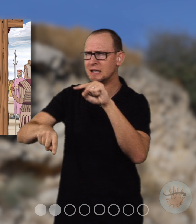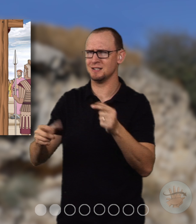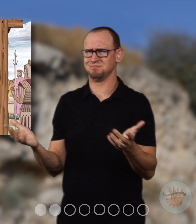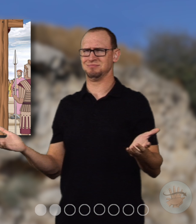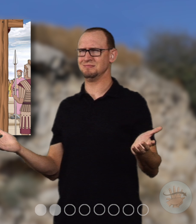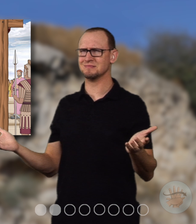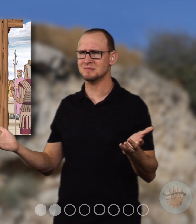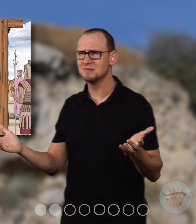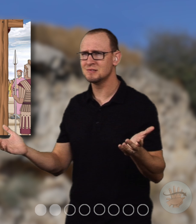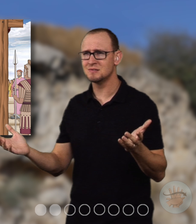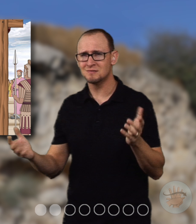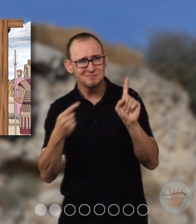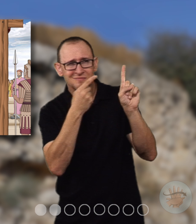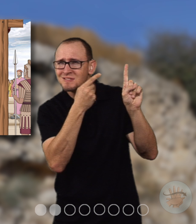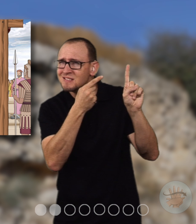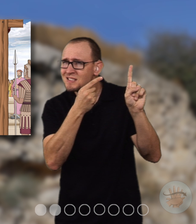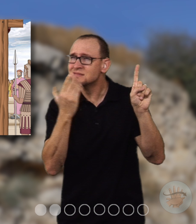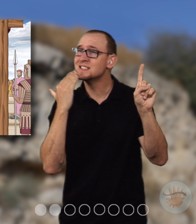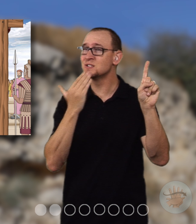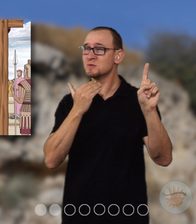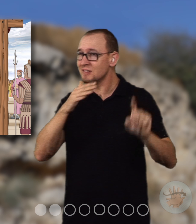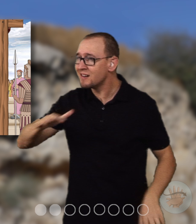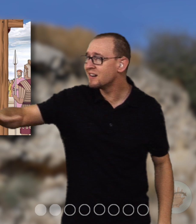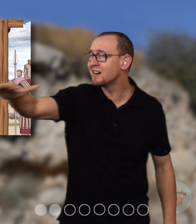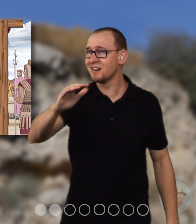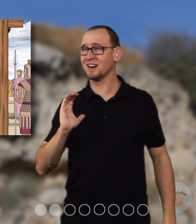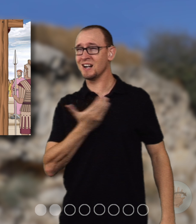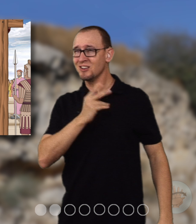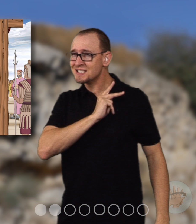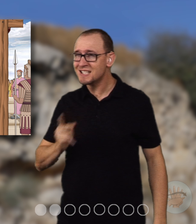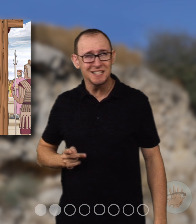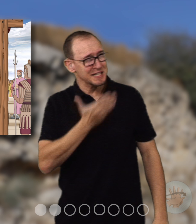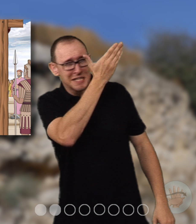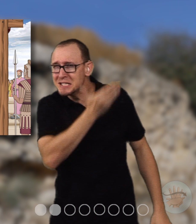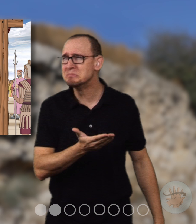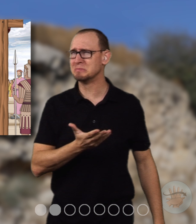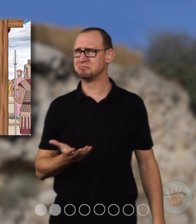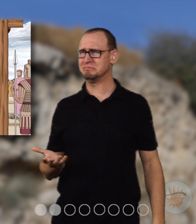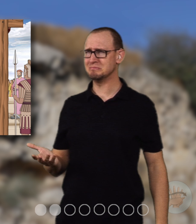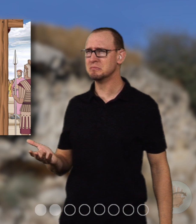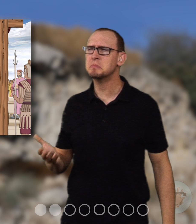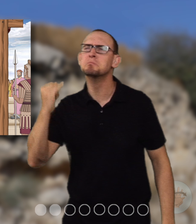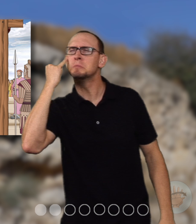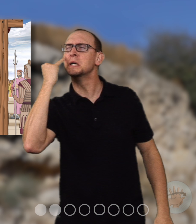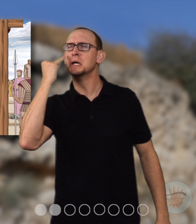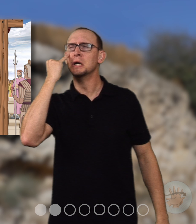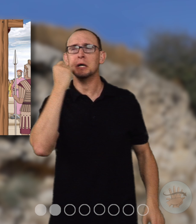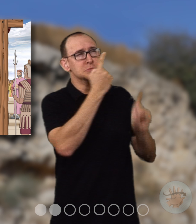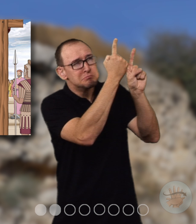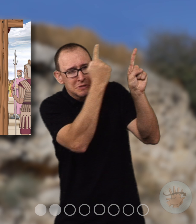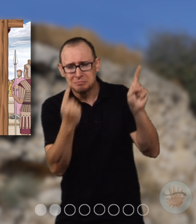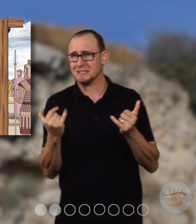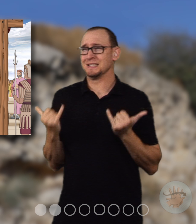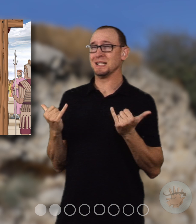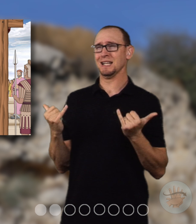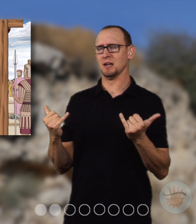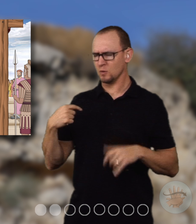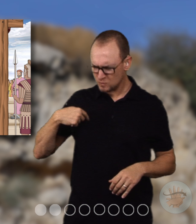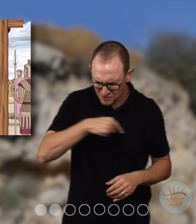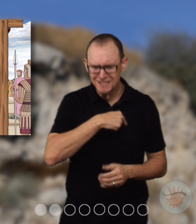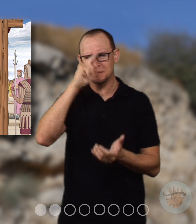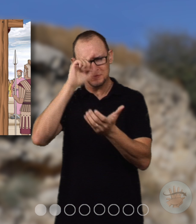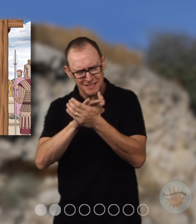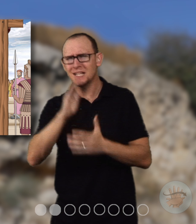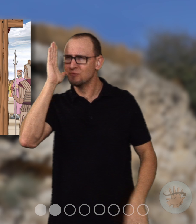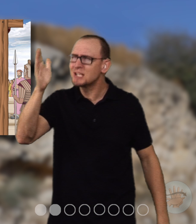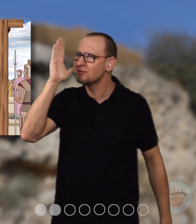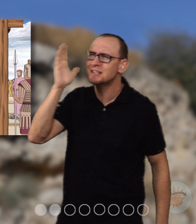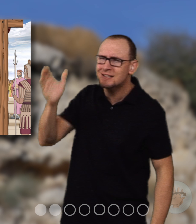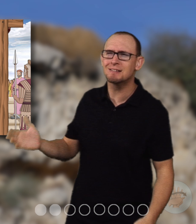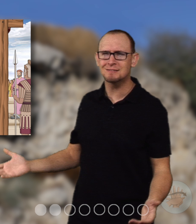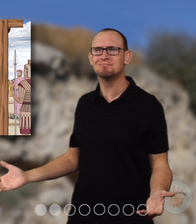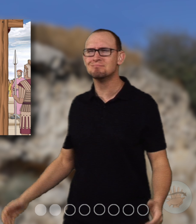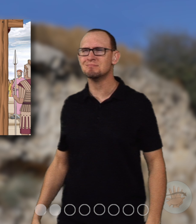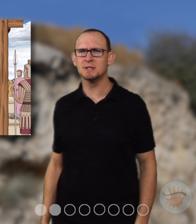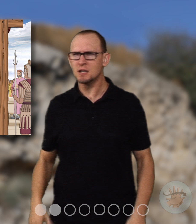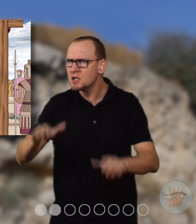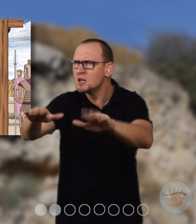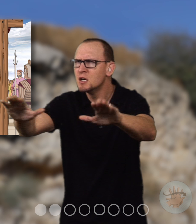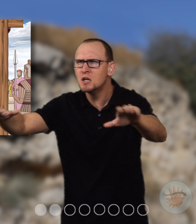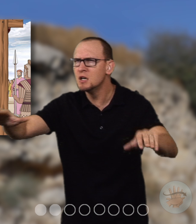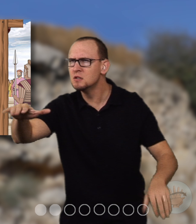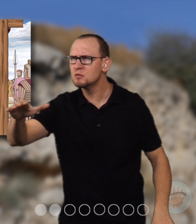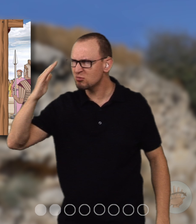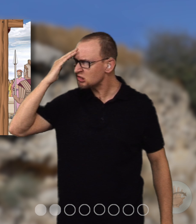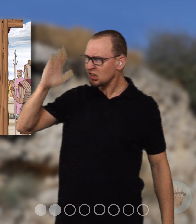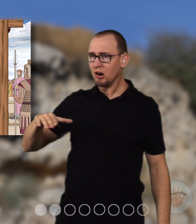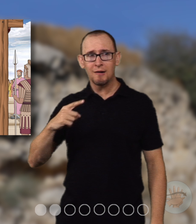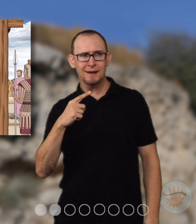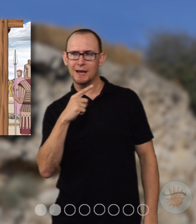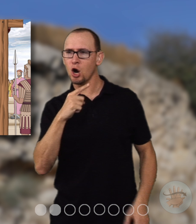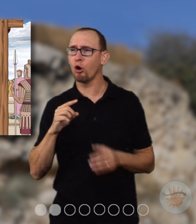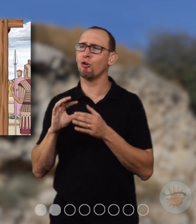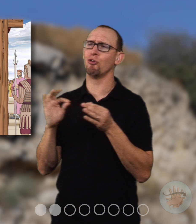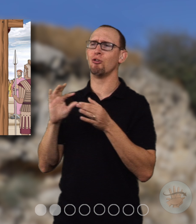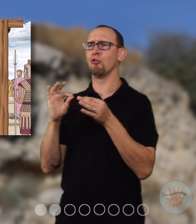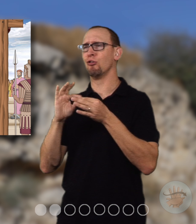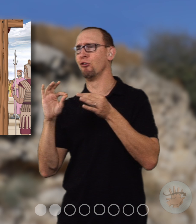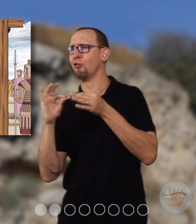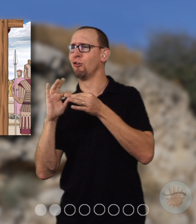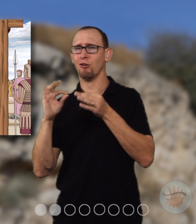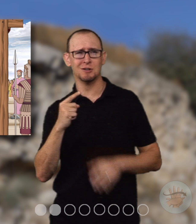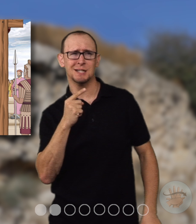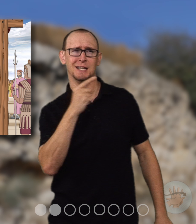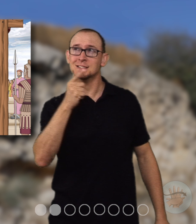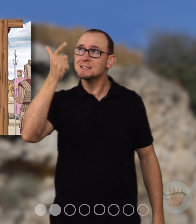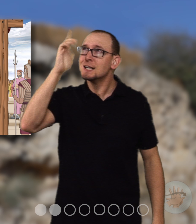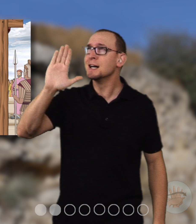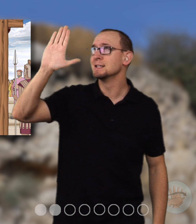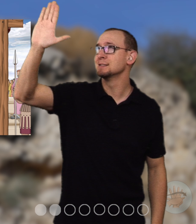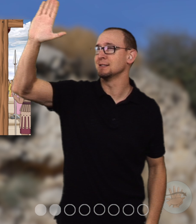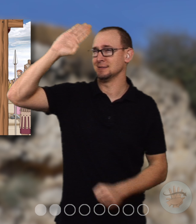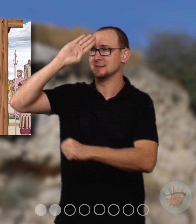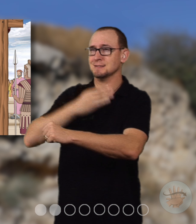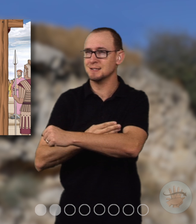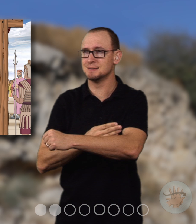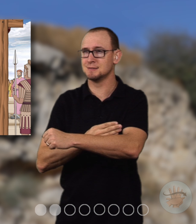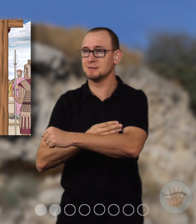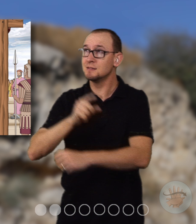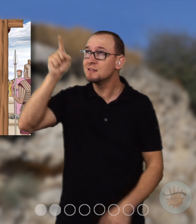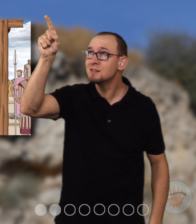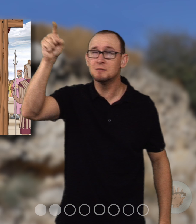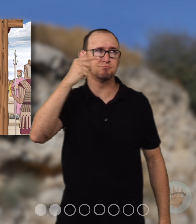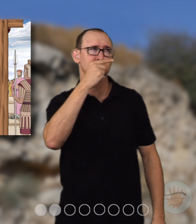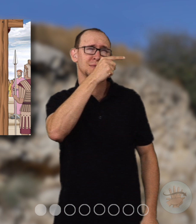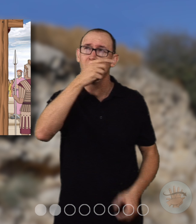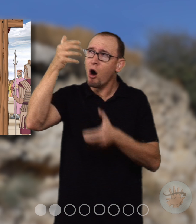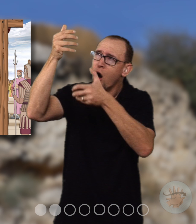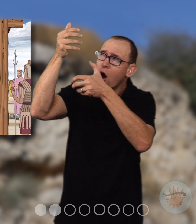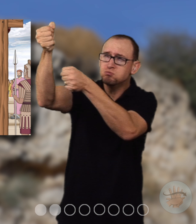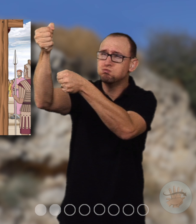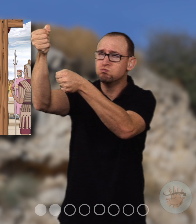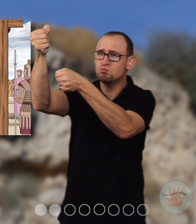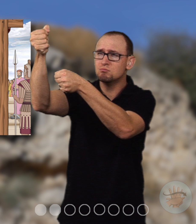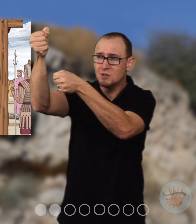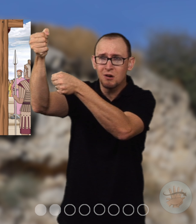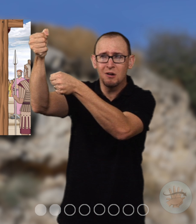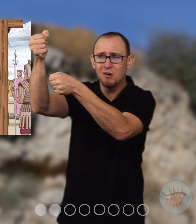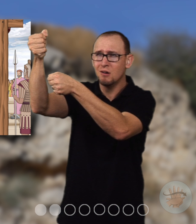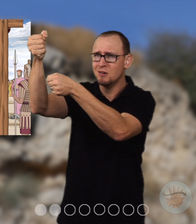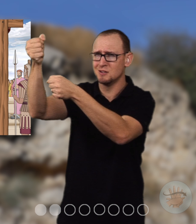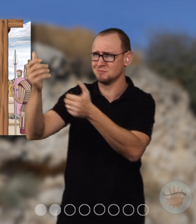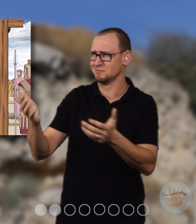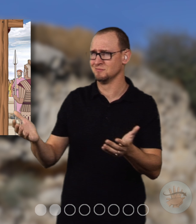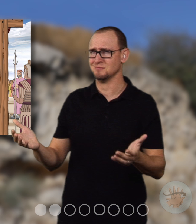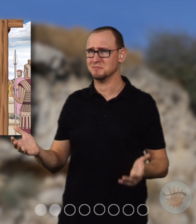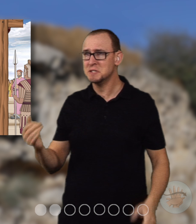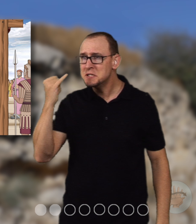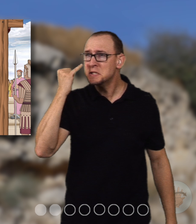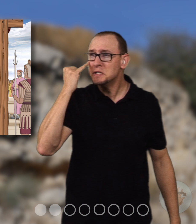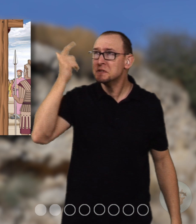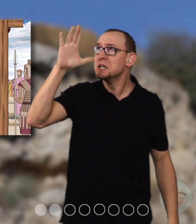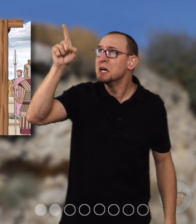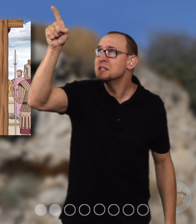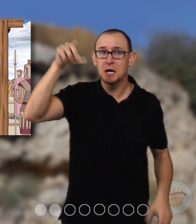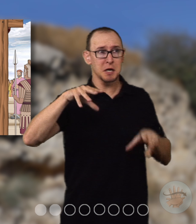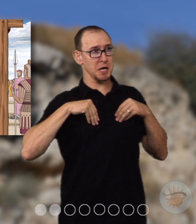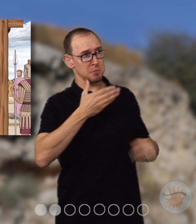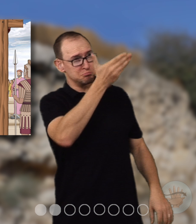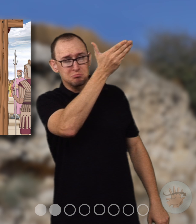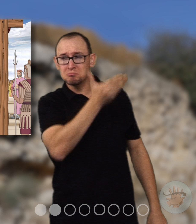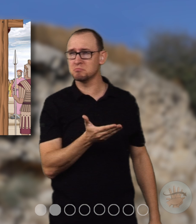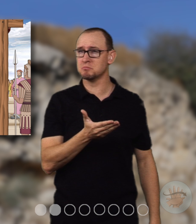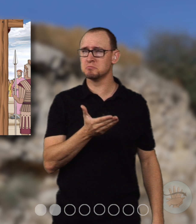He is the King of Israel! Let Him come down now from the cross, and we will believe in Him. He trusts in God.